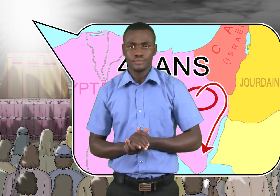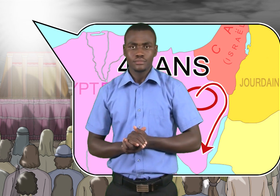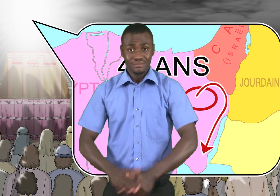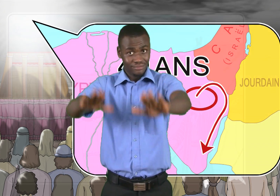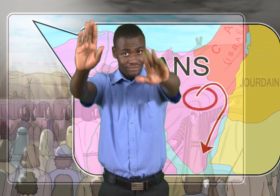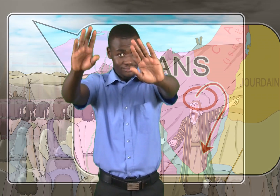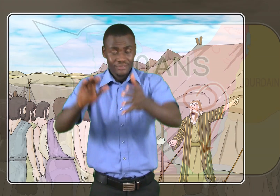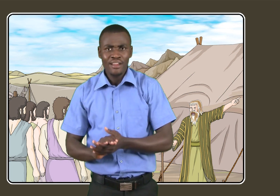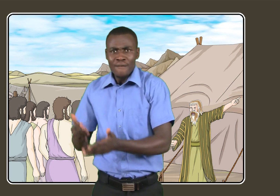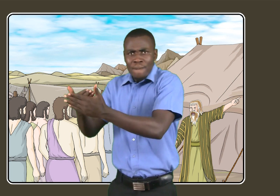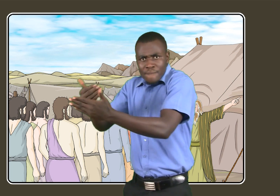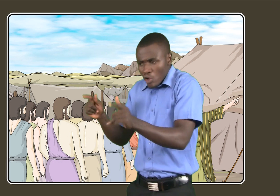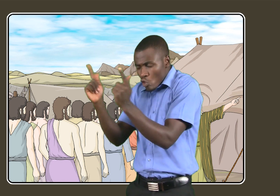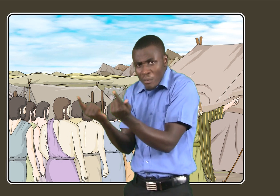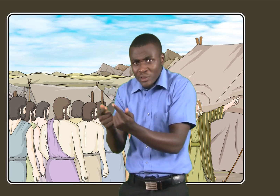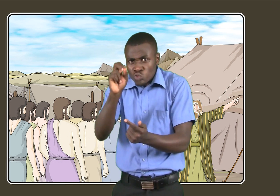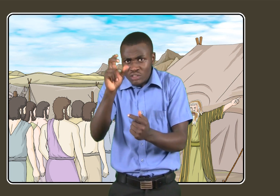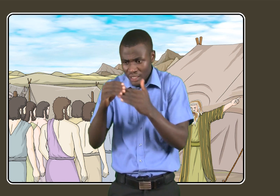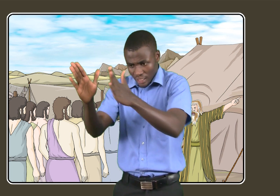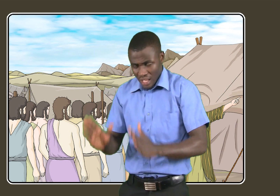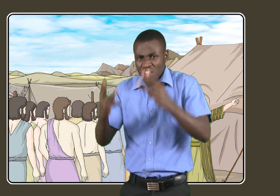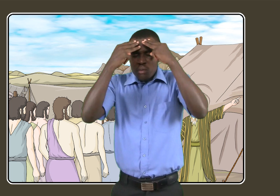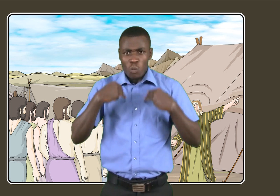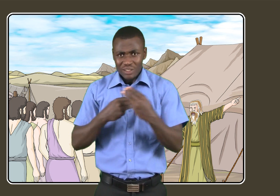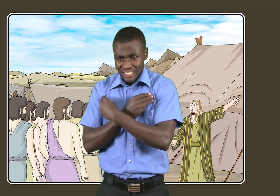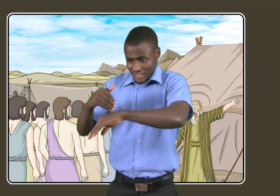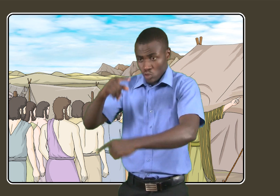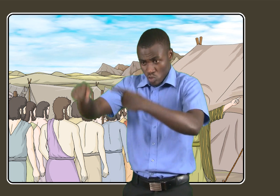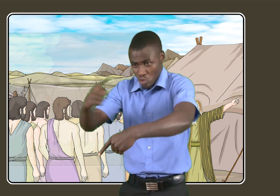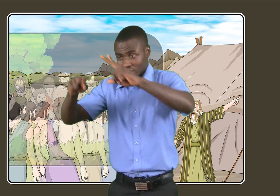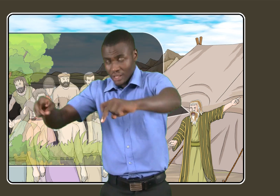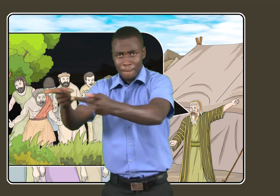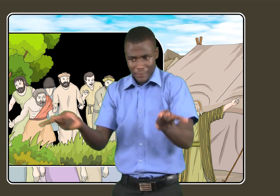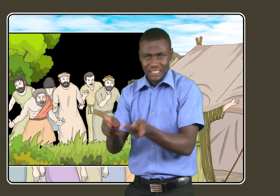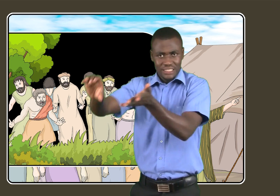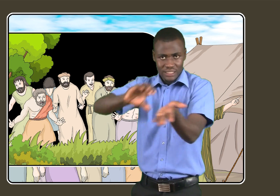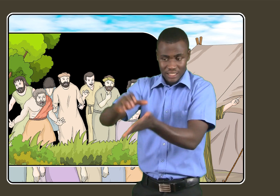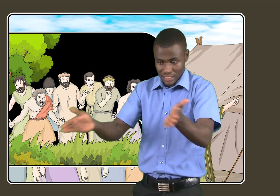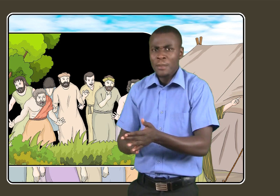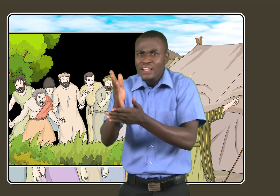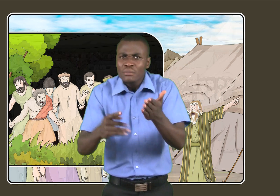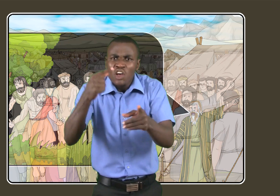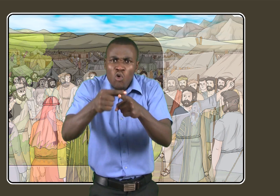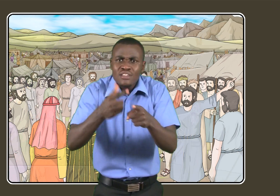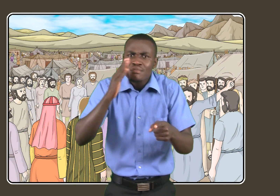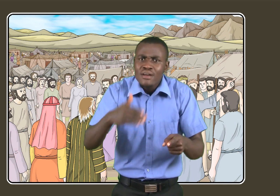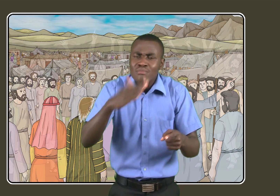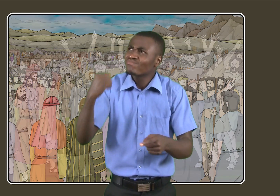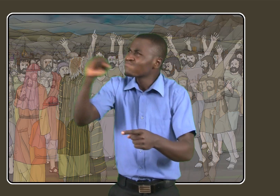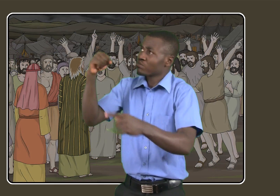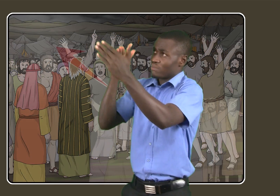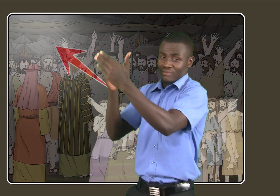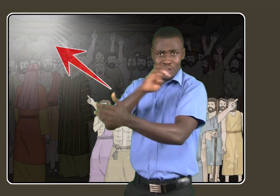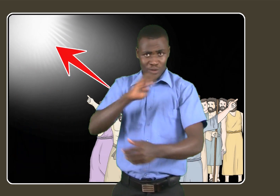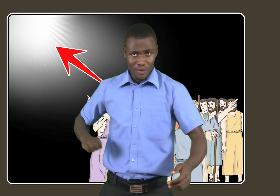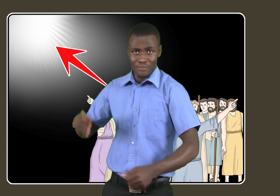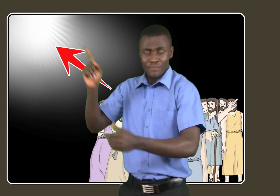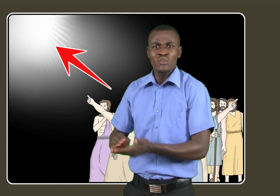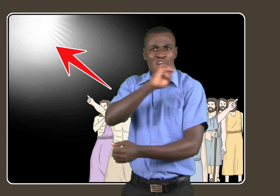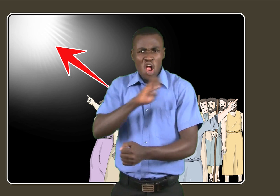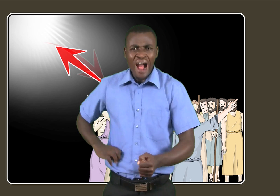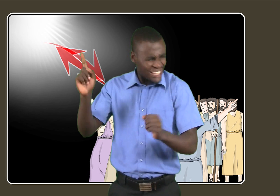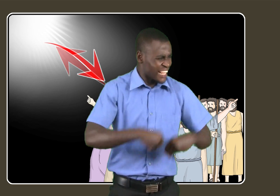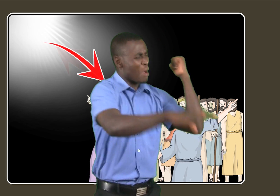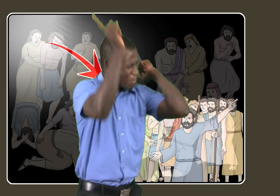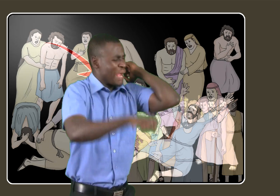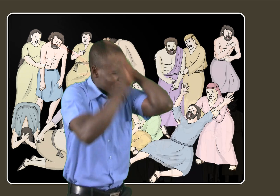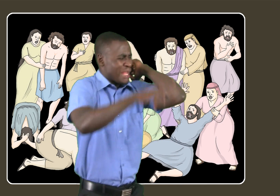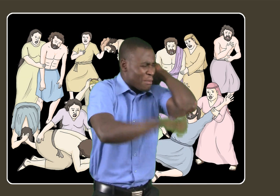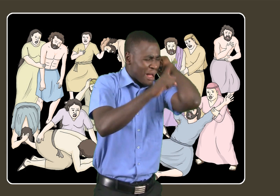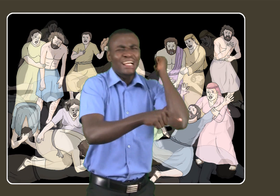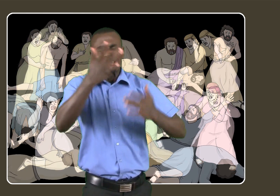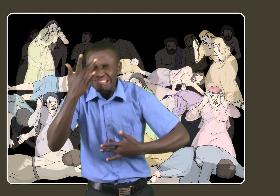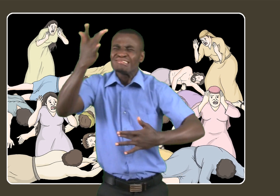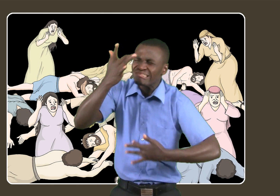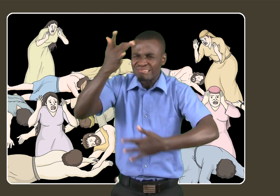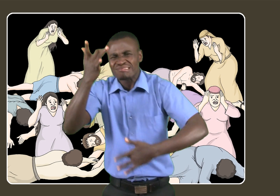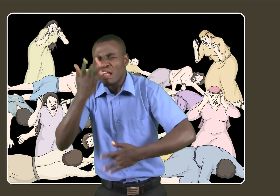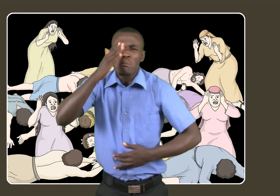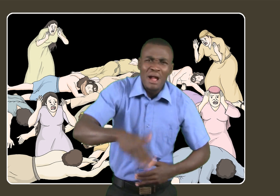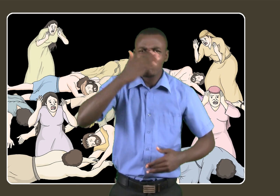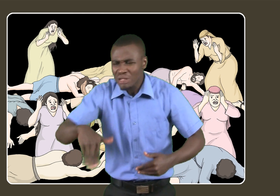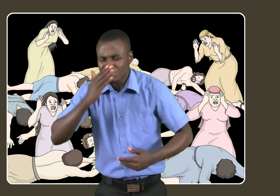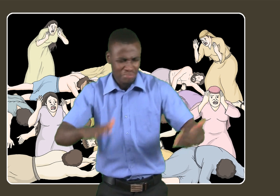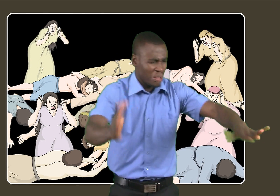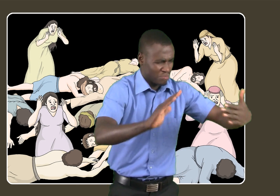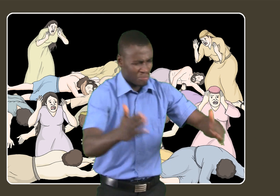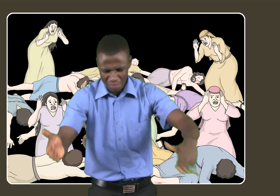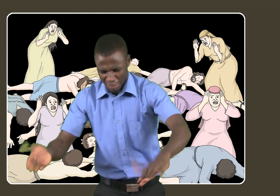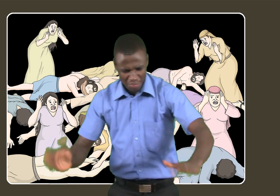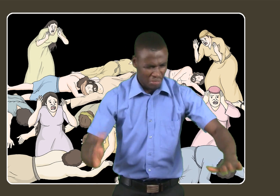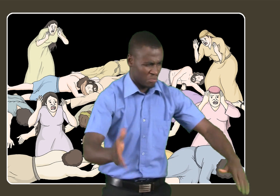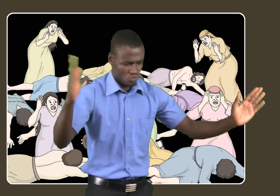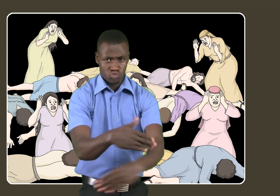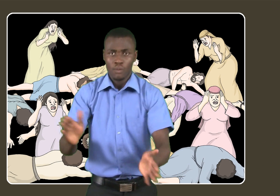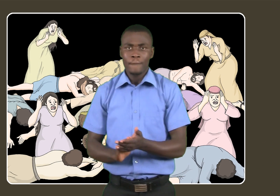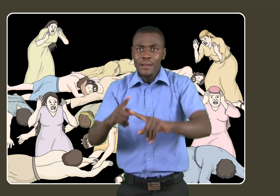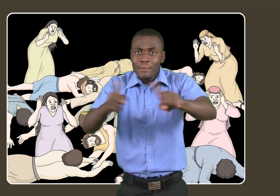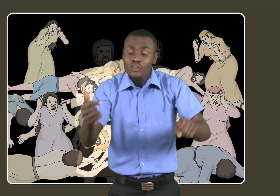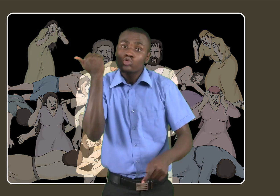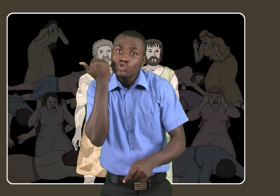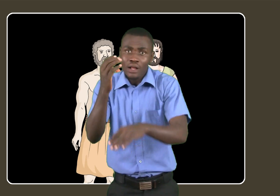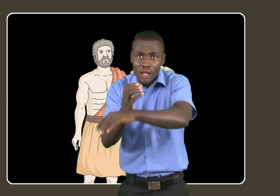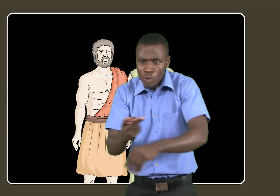So the men Moses had sent to spy out the land, who had returned and made the whole congregation grumble against him by bringing out a bad report about the land— those men who had brought out the bad report about the land—were struck down by a plague before the LORD.